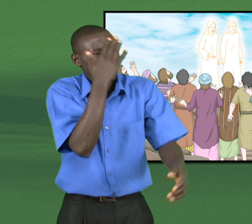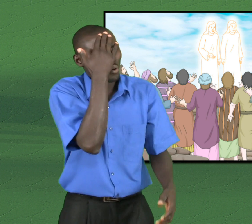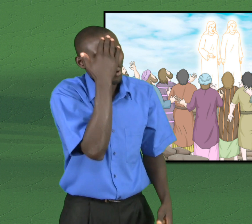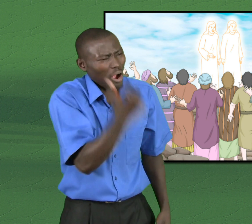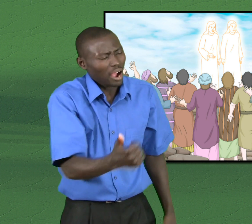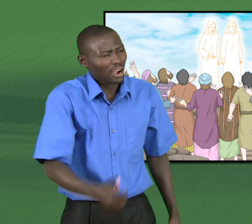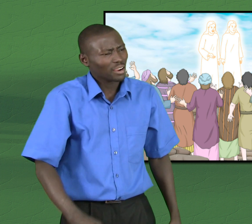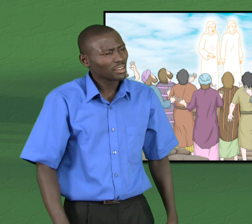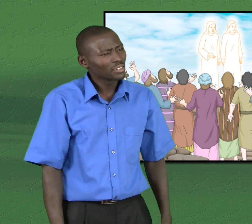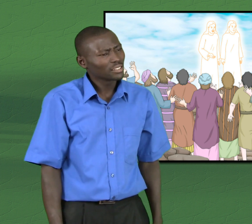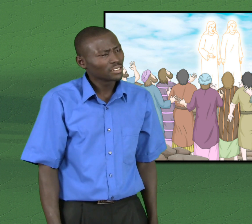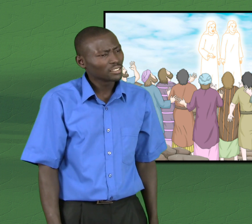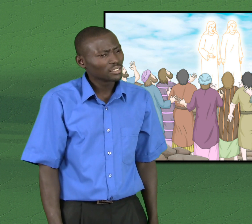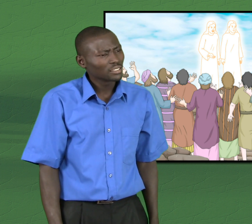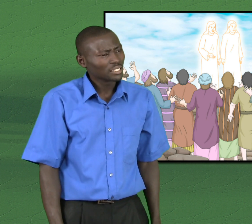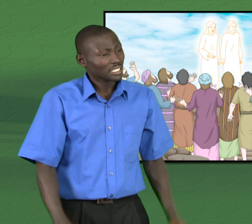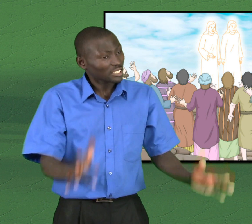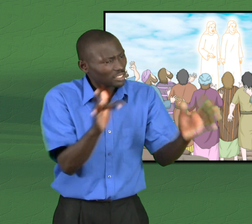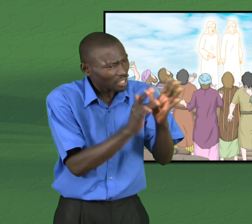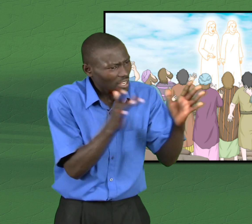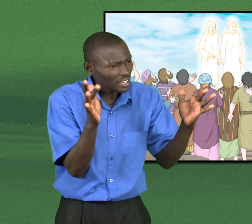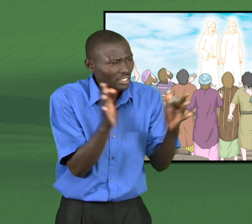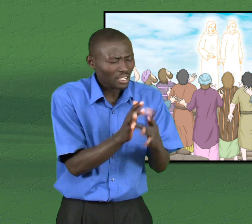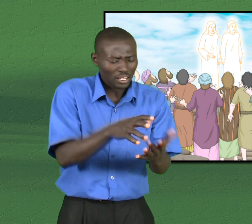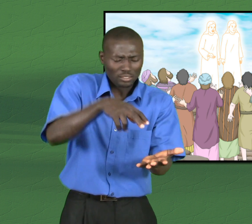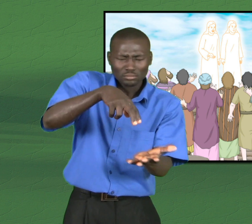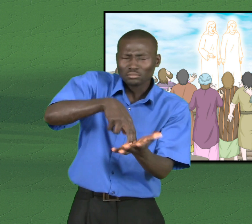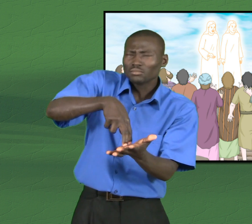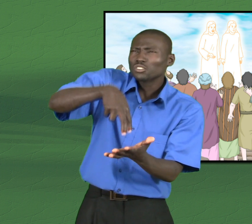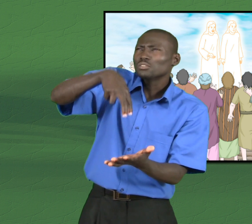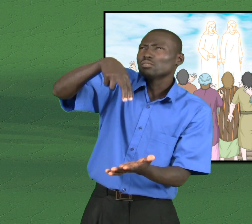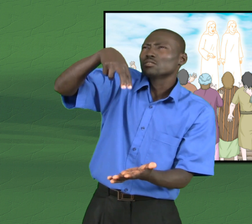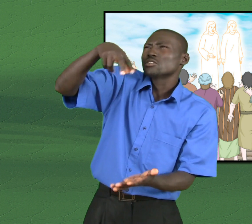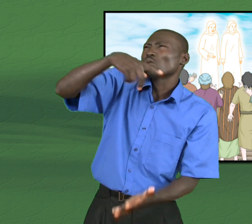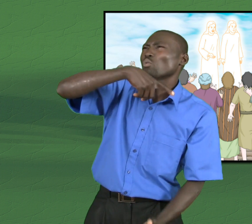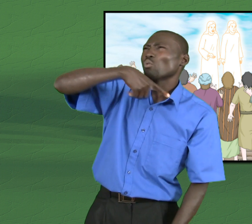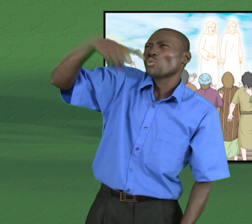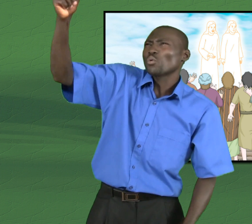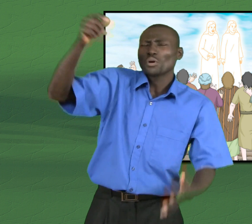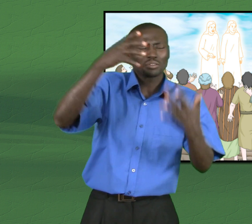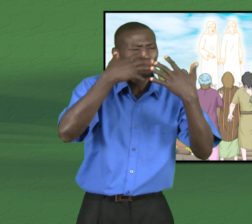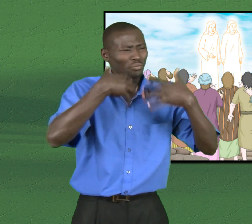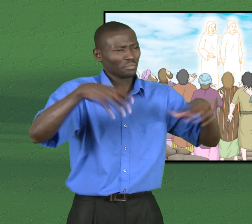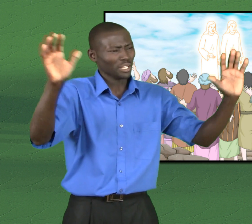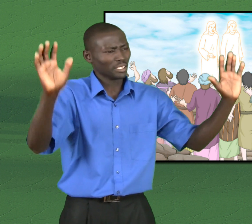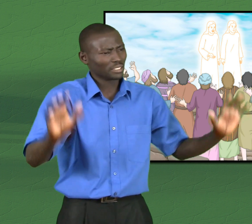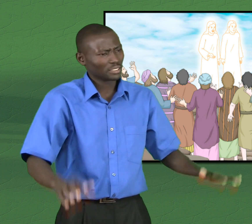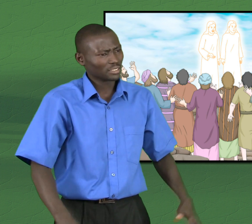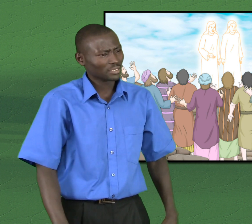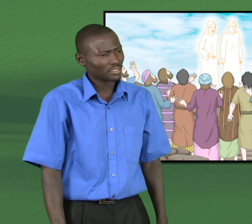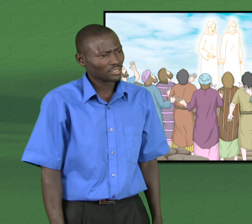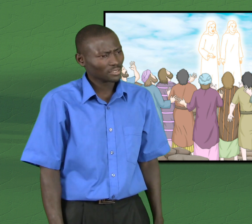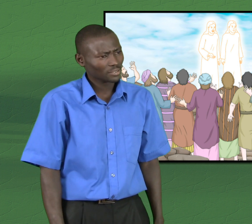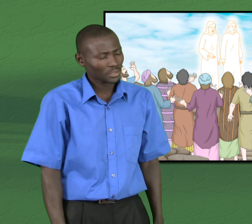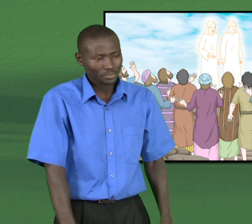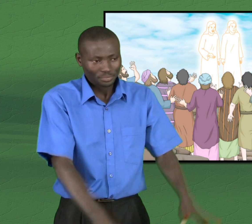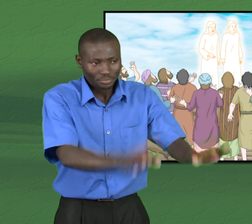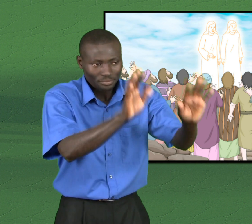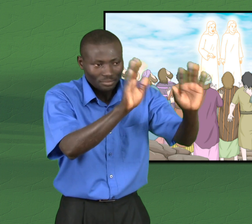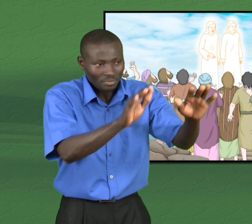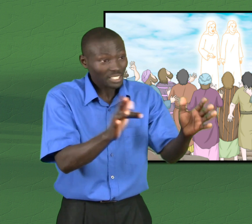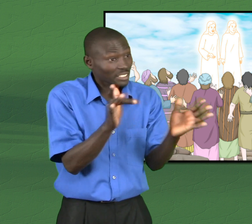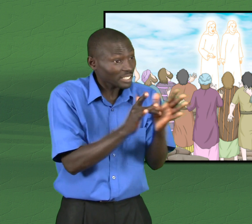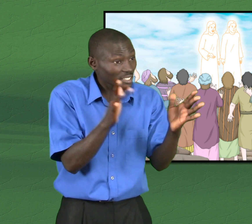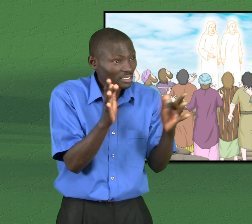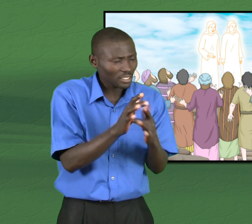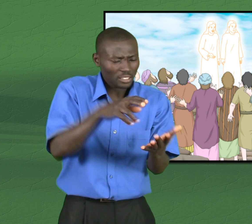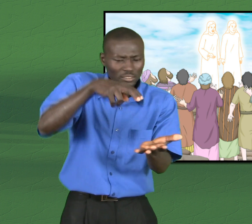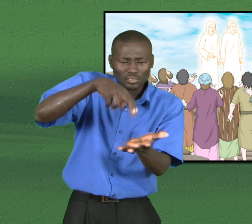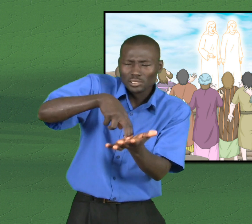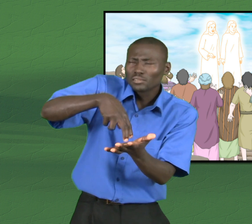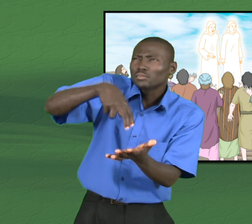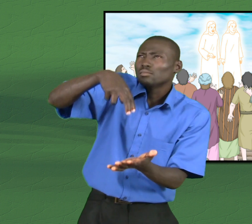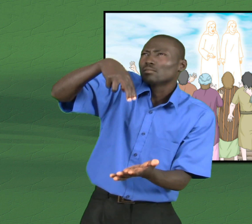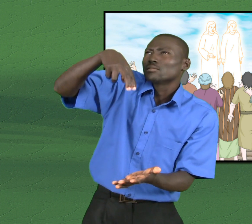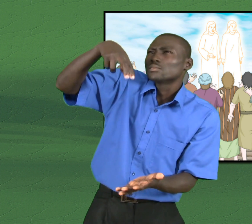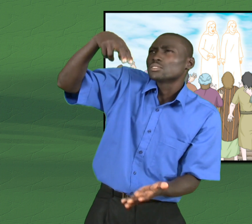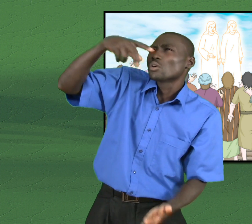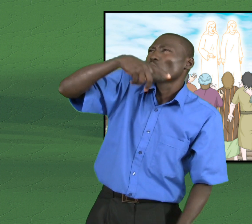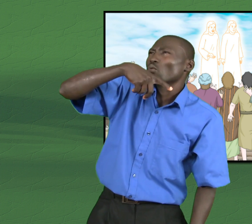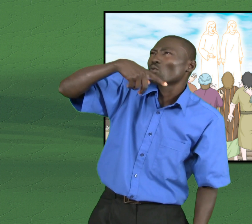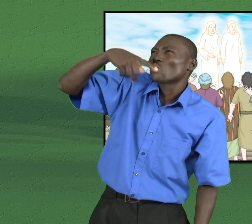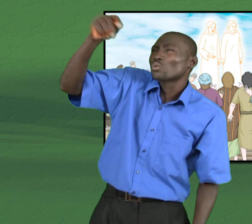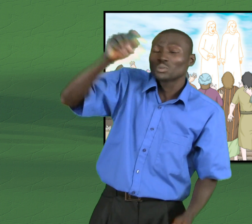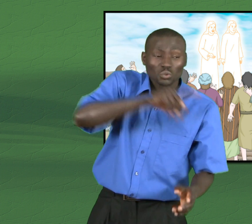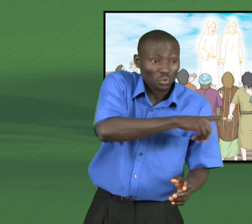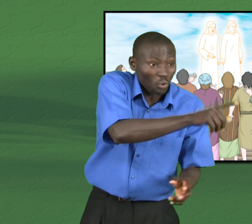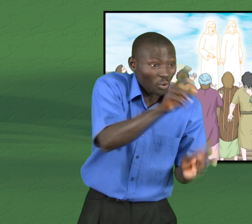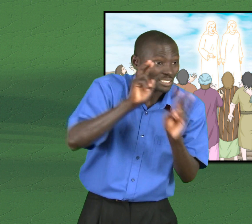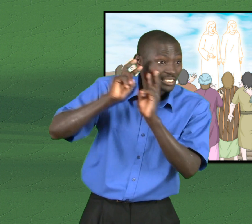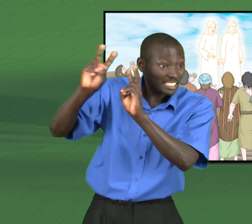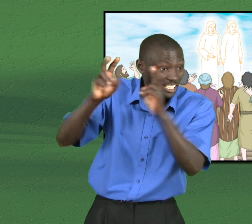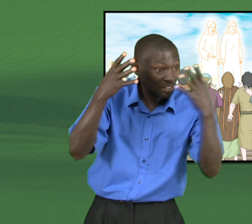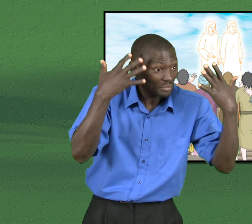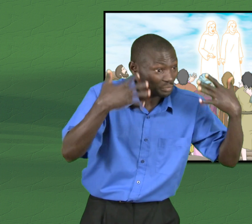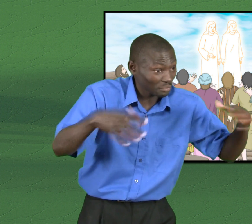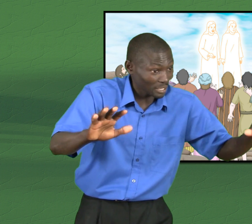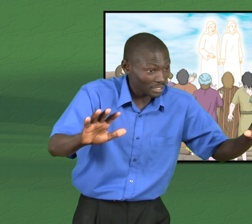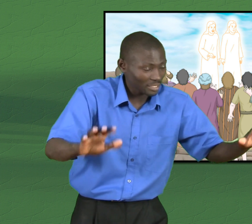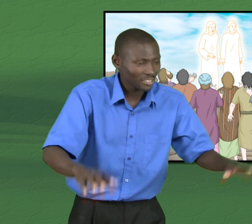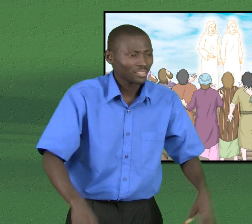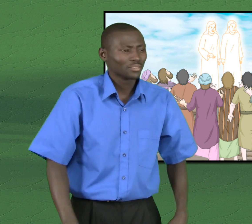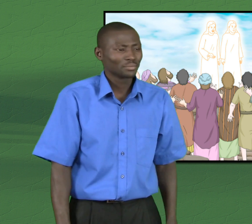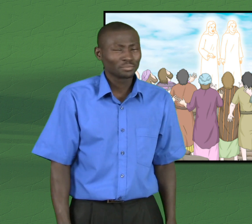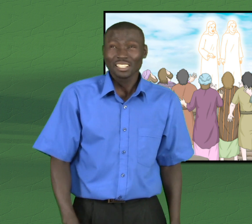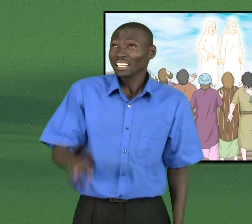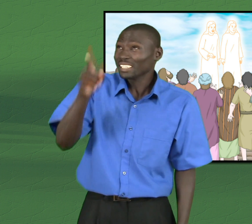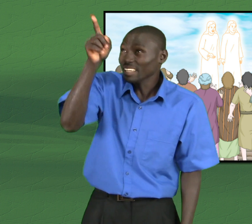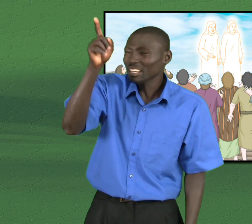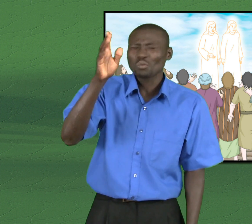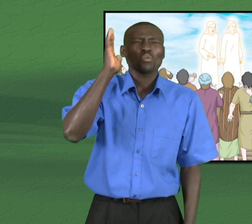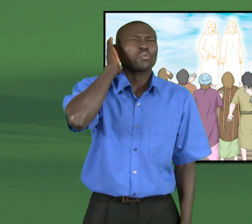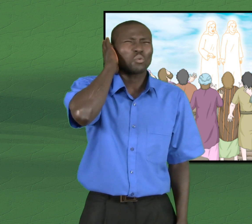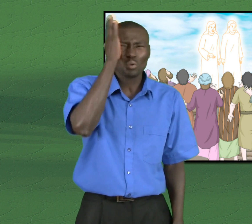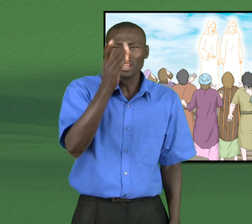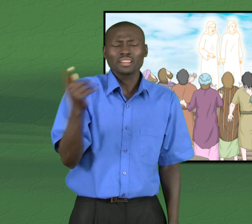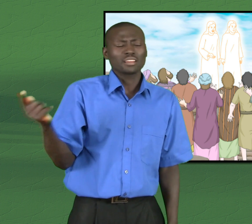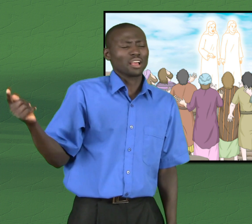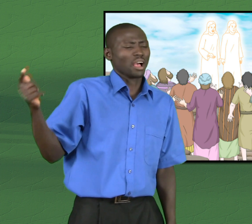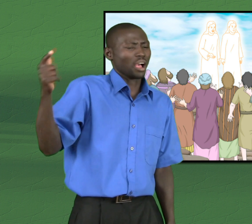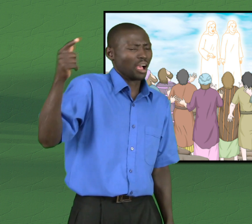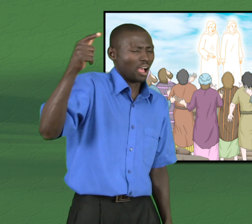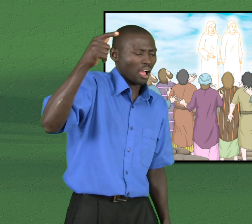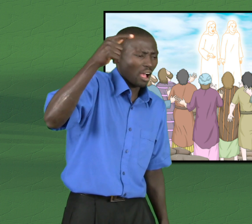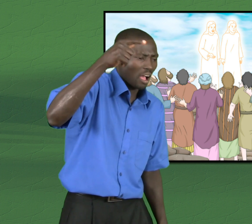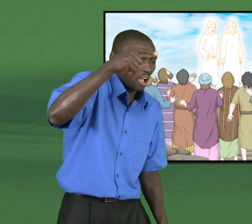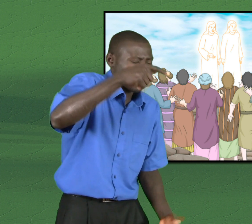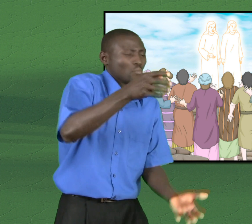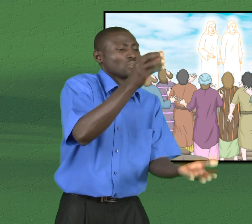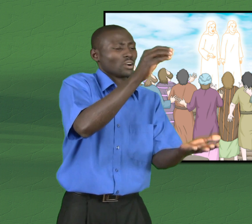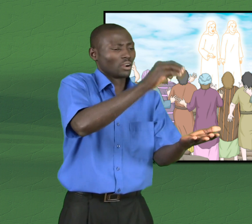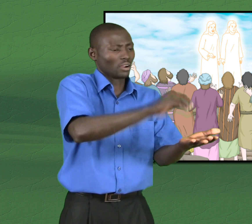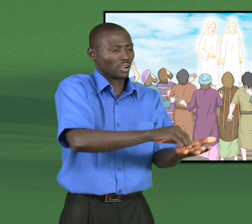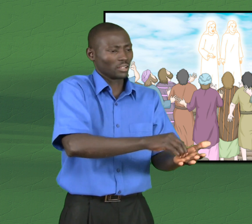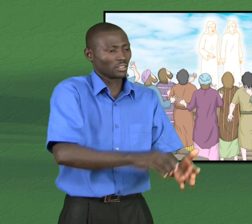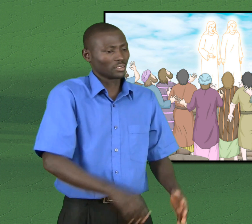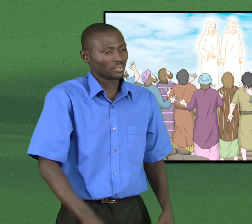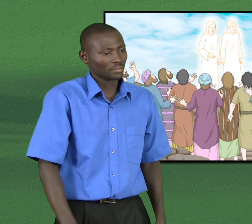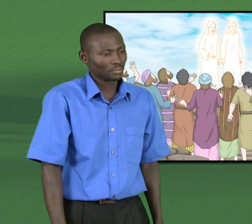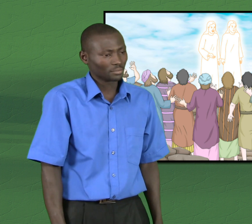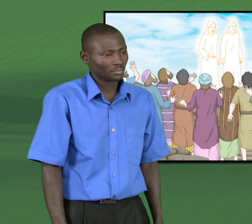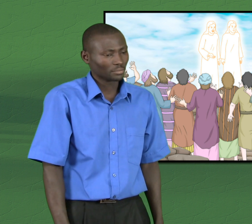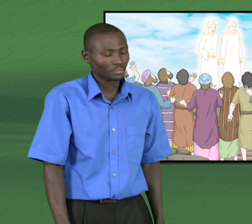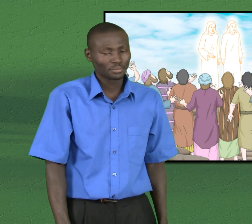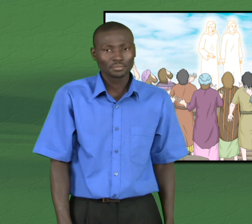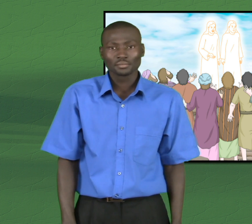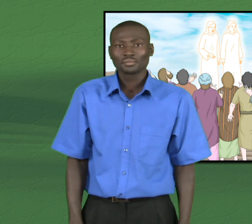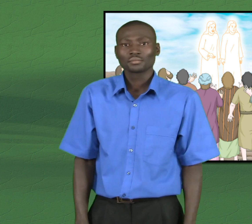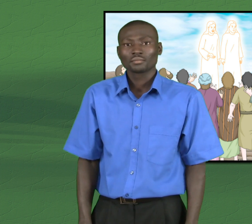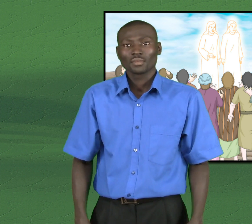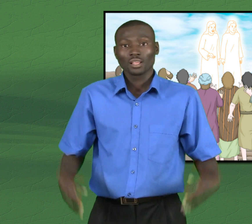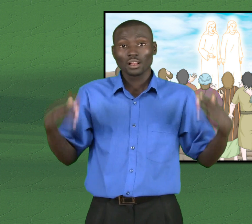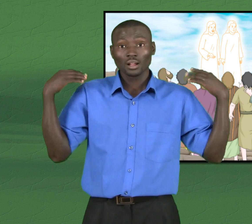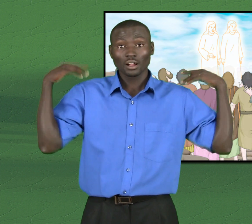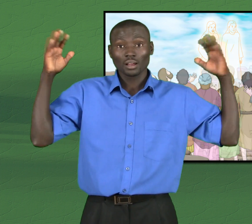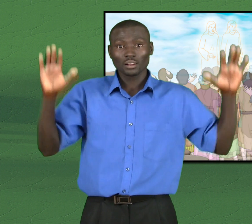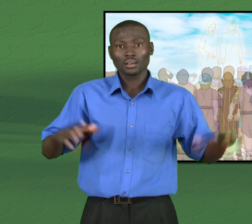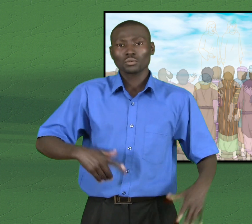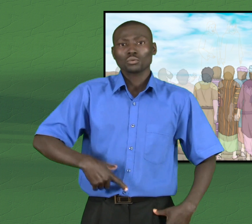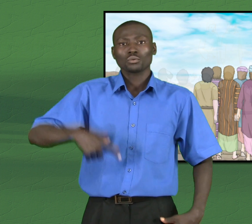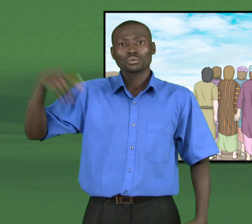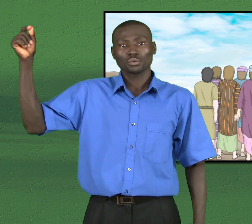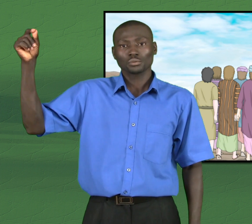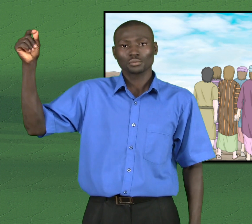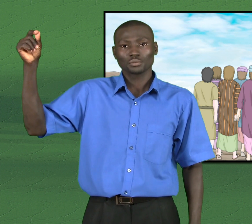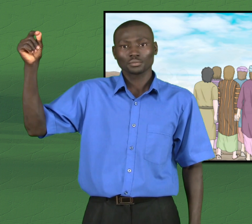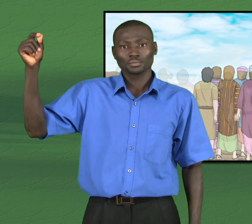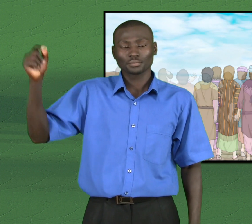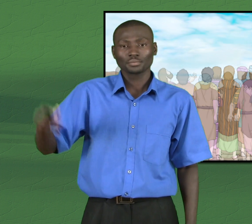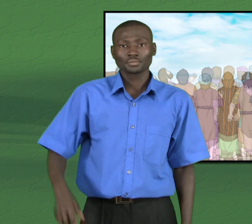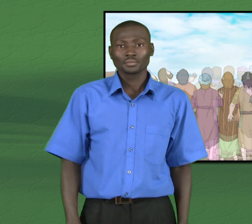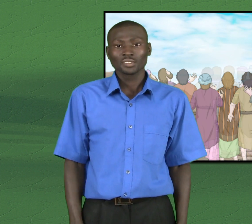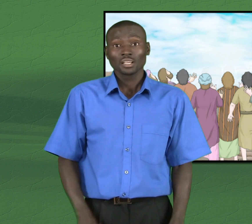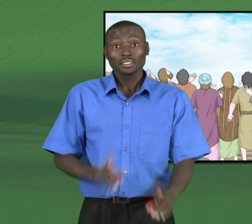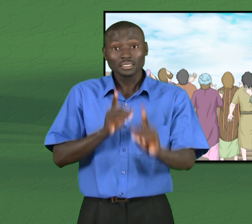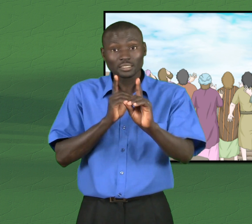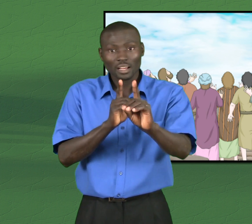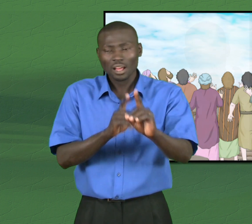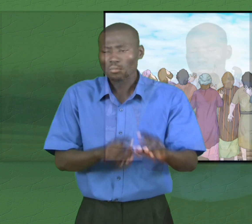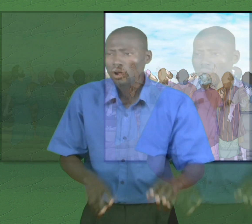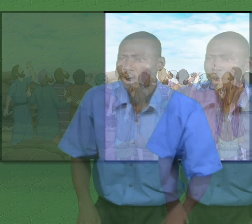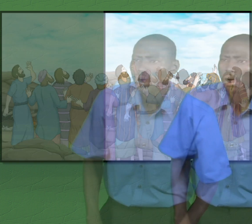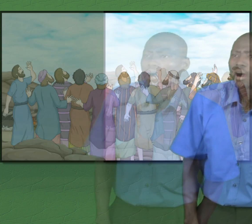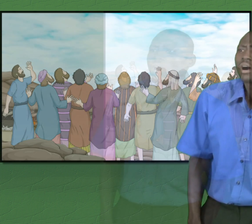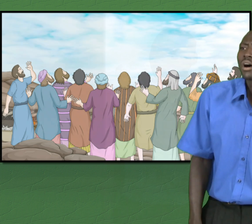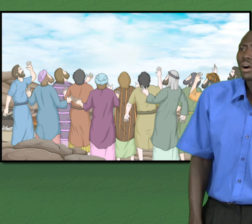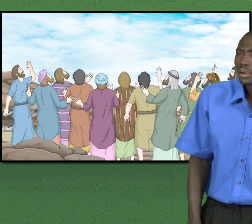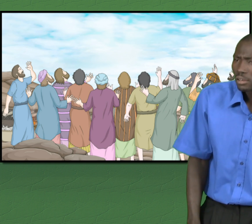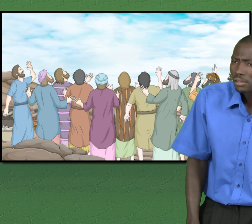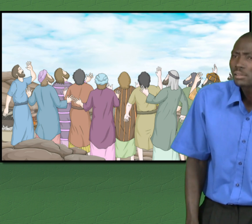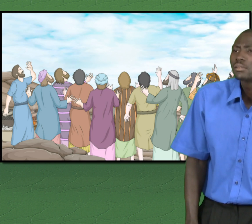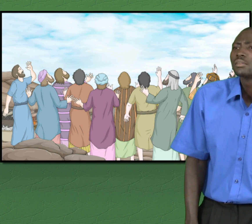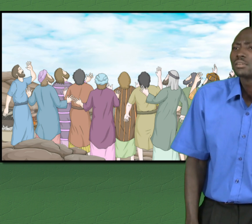This same Jesus, who has been taken from you into heaven, will come back in the same way you have seen Him go into heaven.”